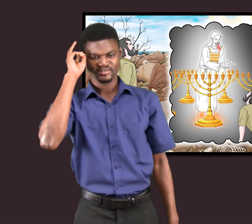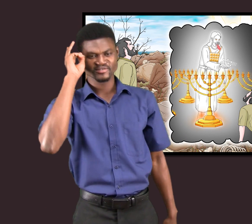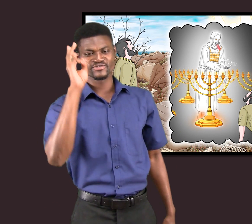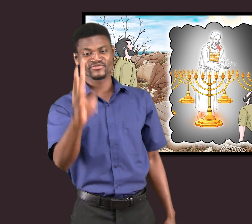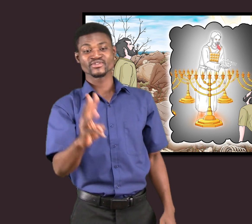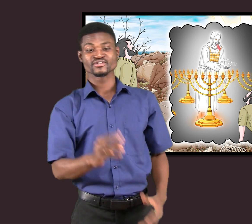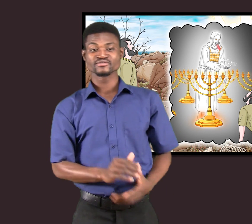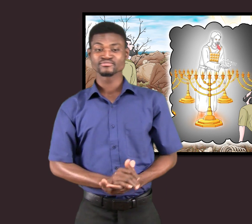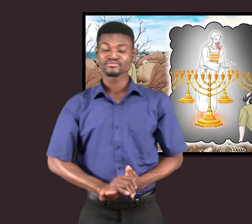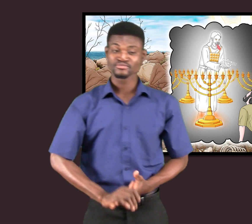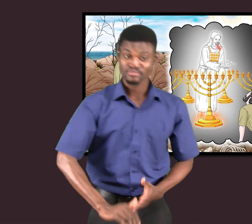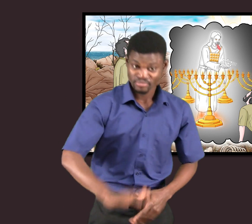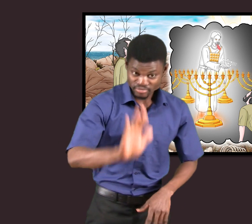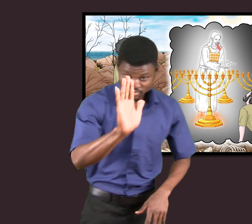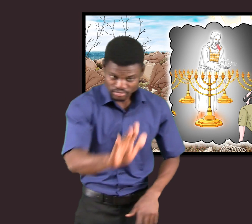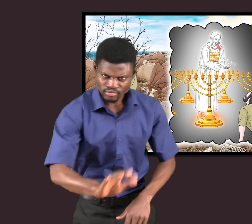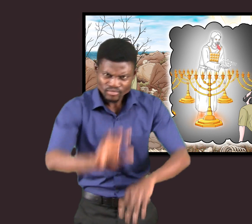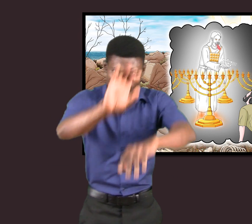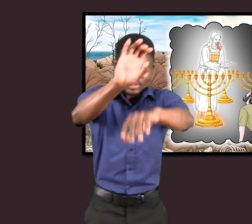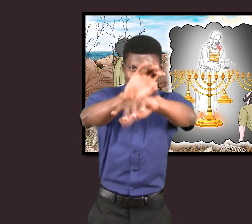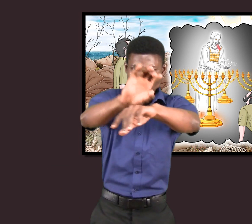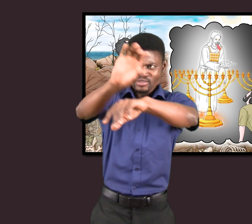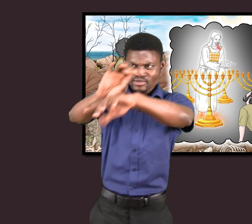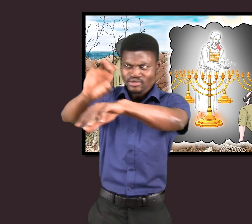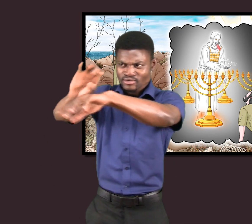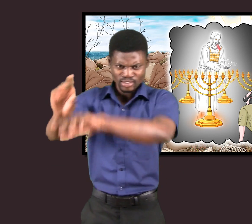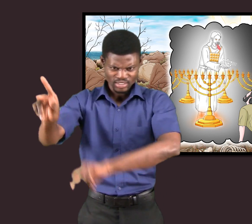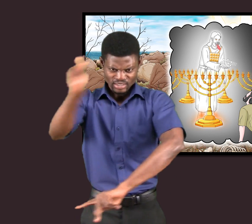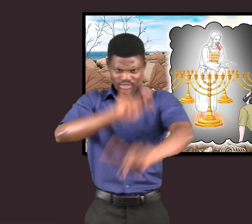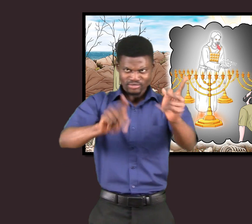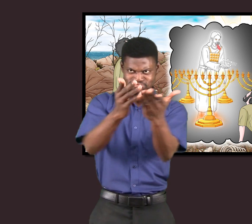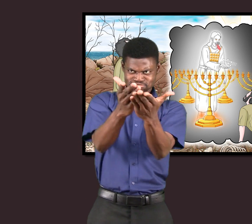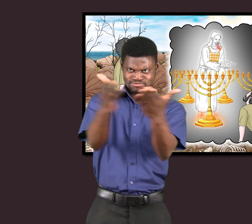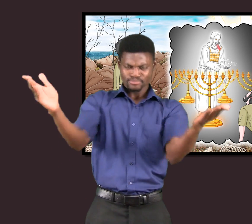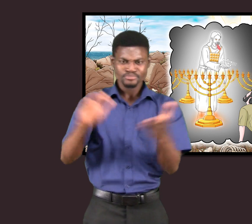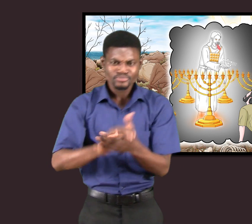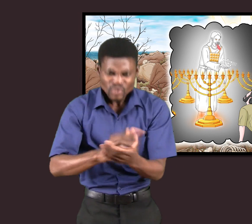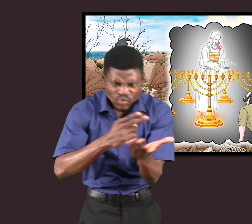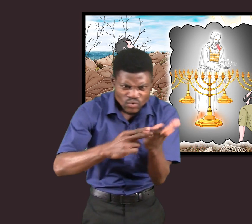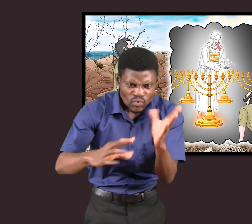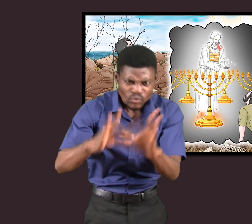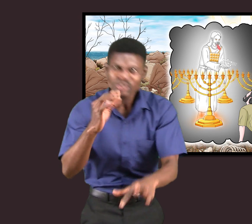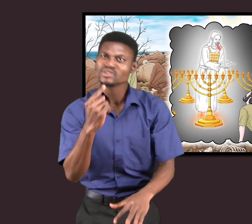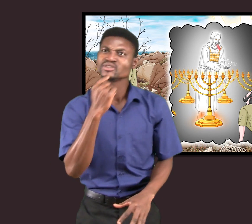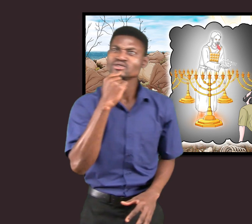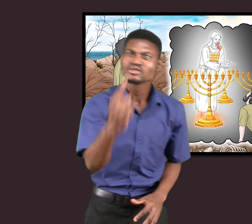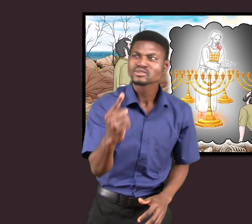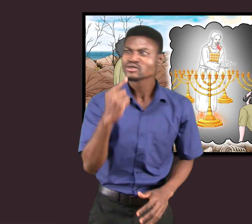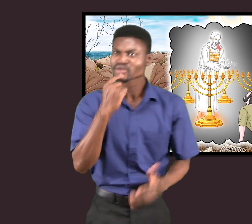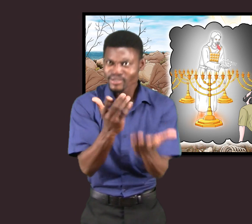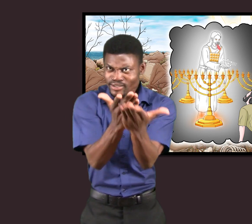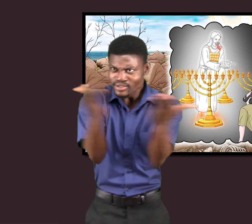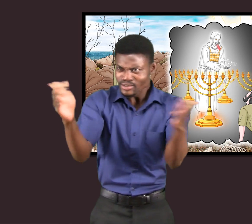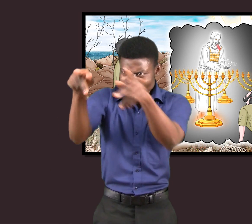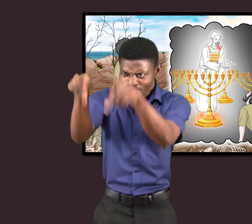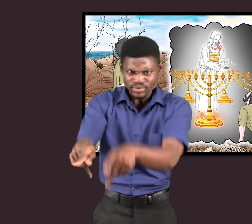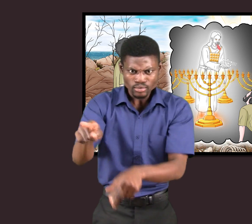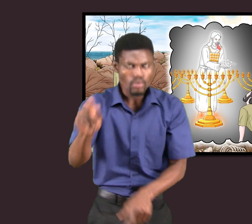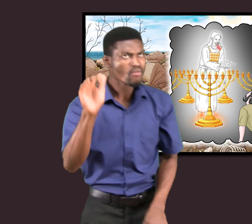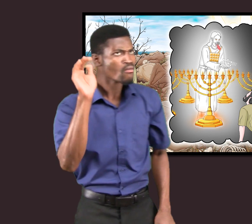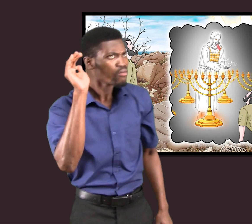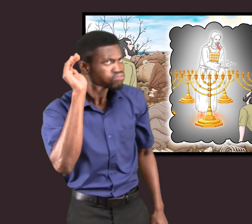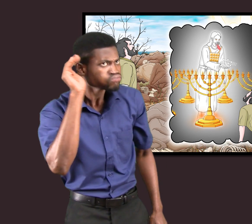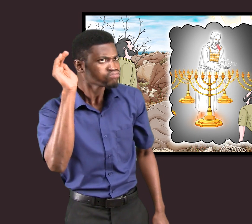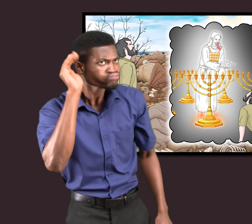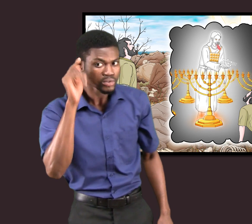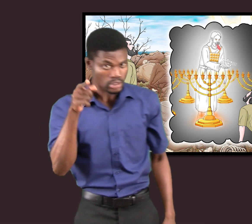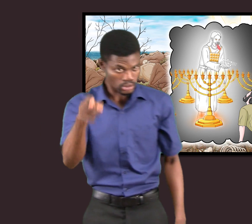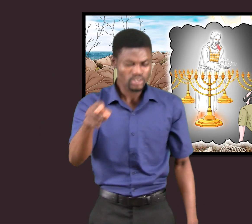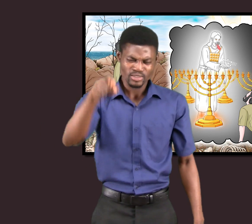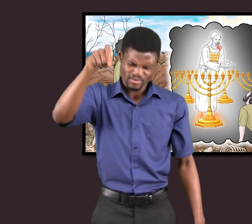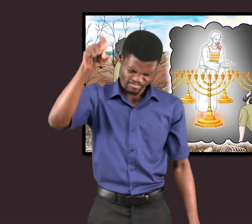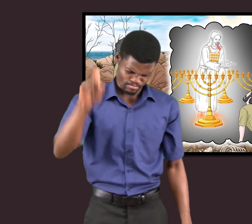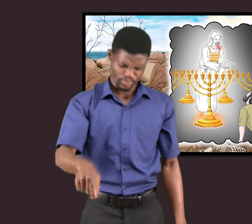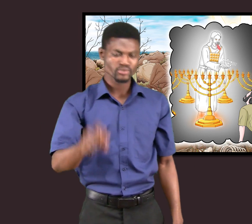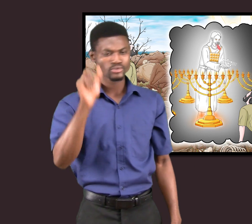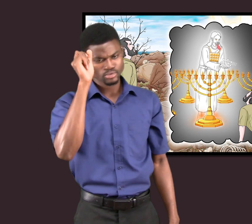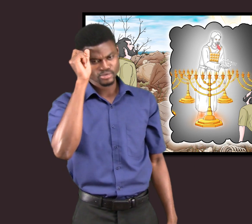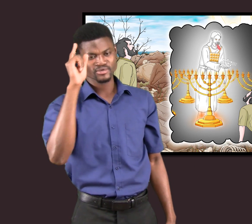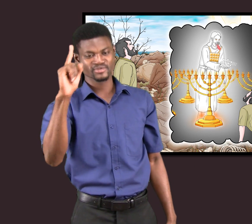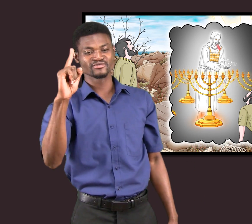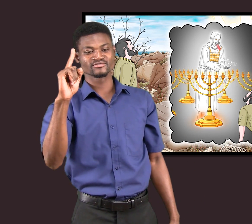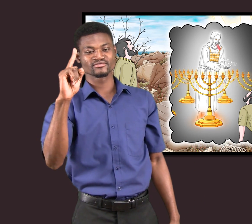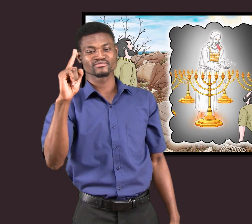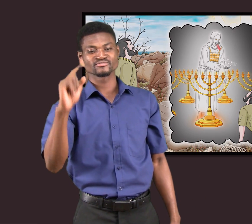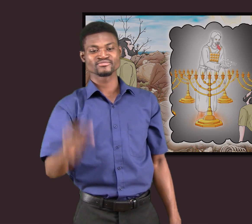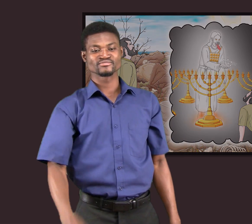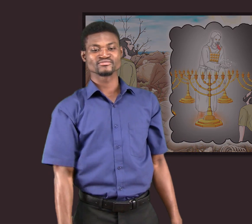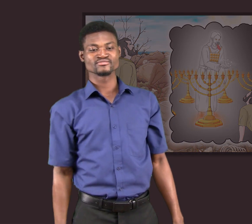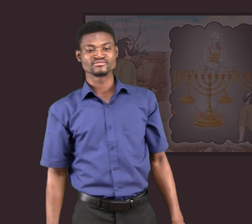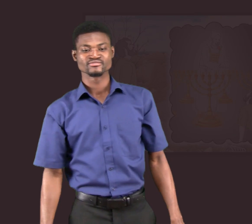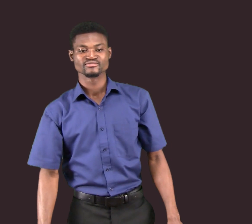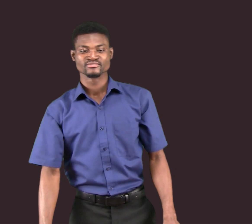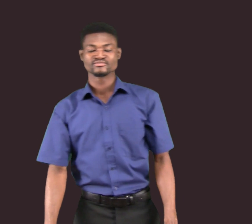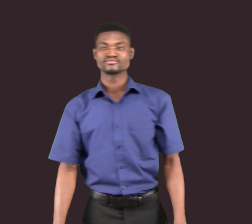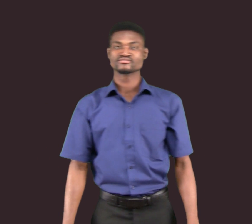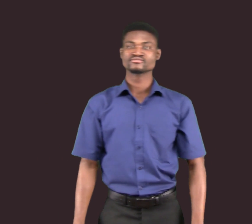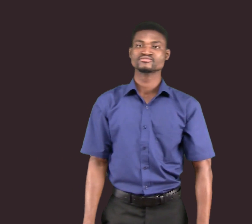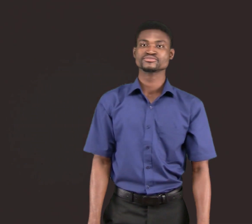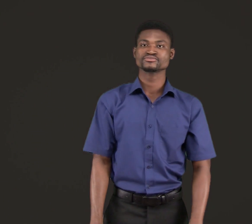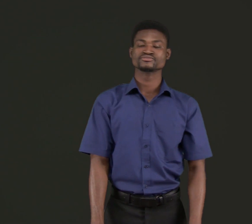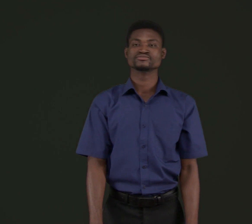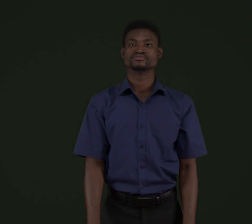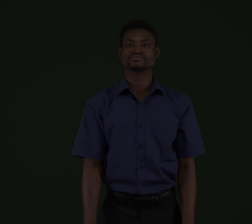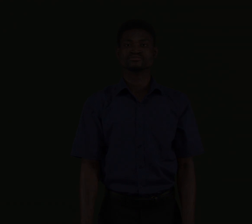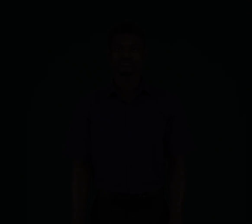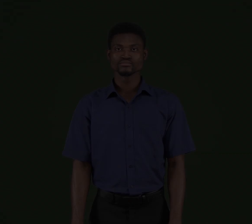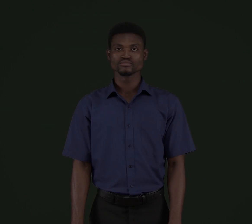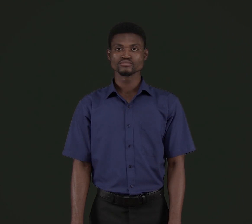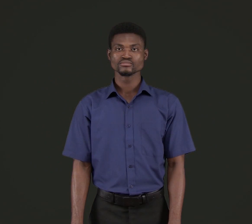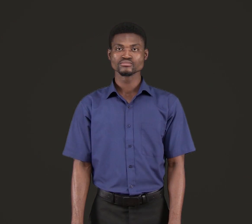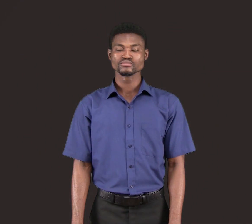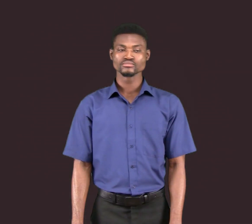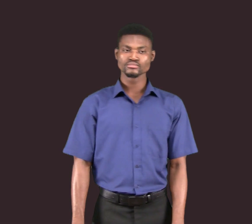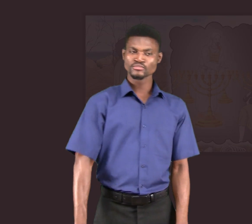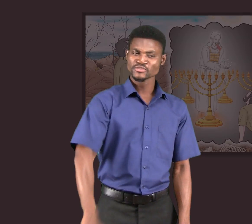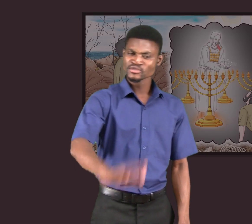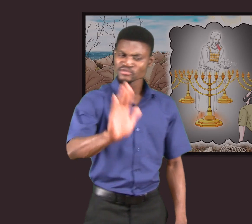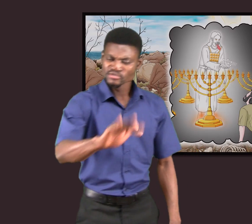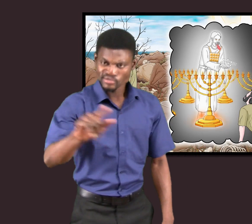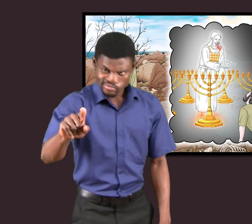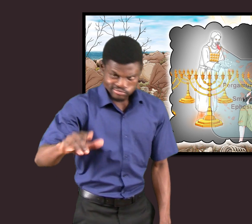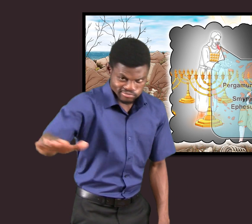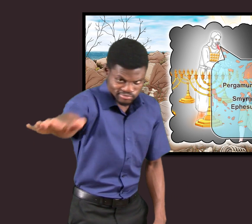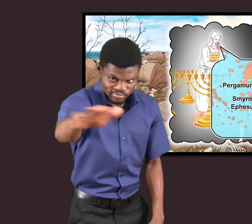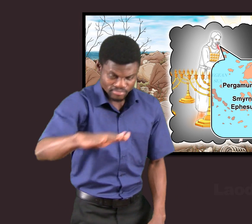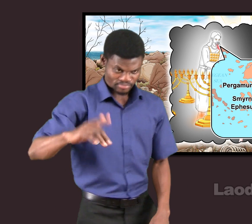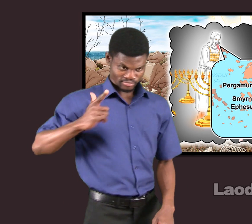He who has an ear, let him hear what the Spirit says to the churches.